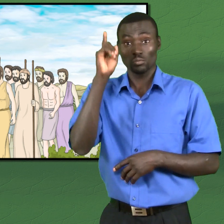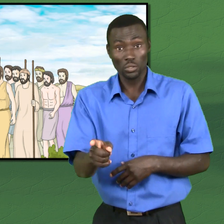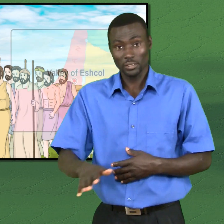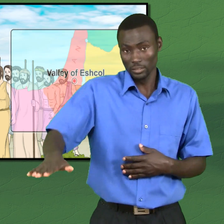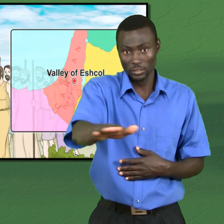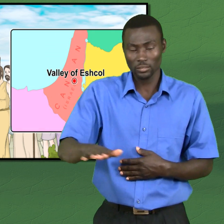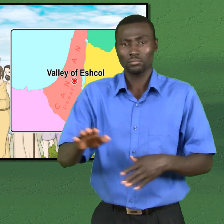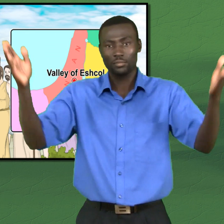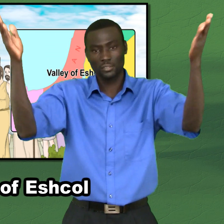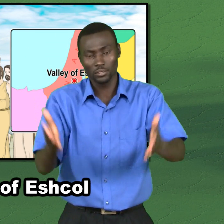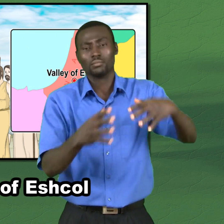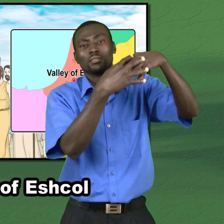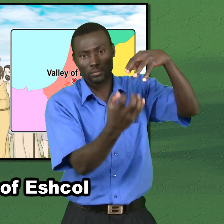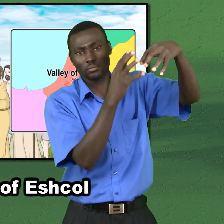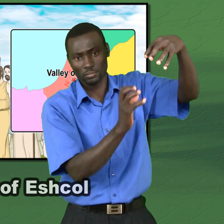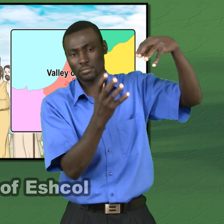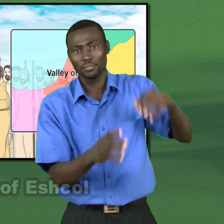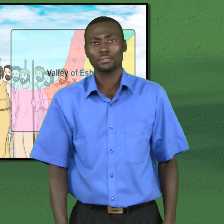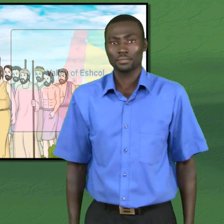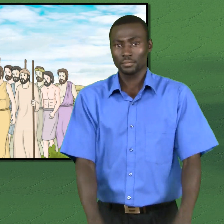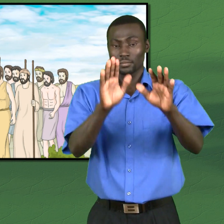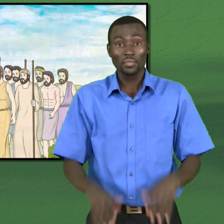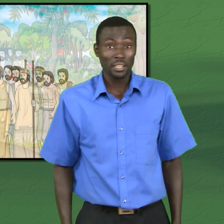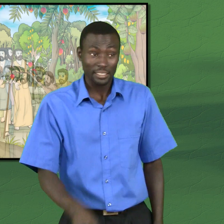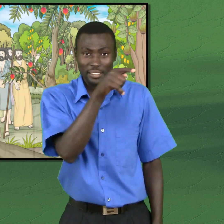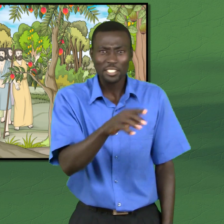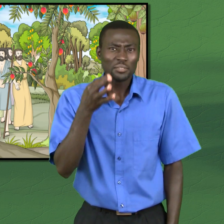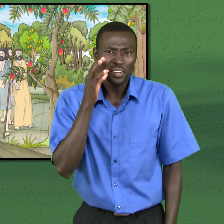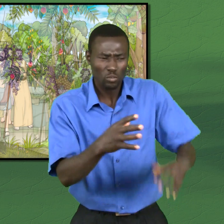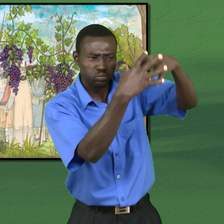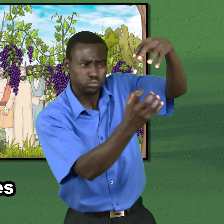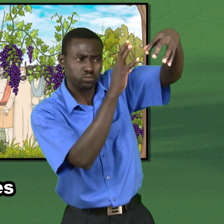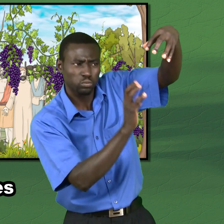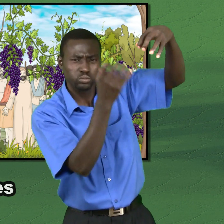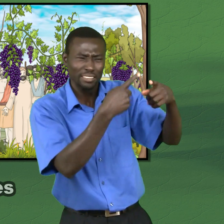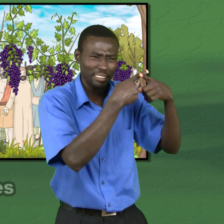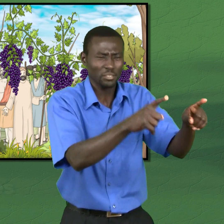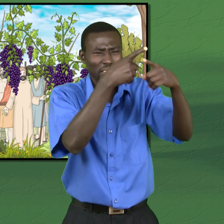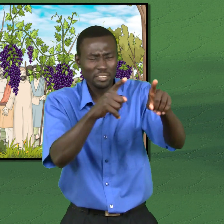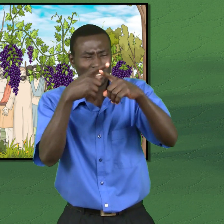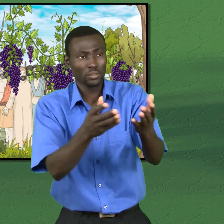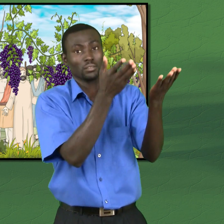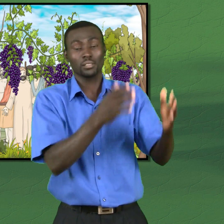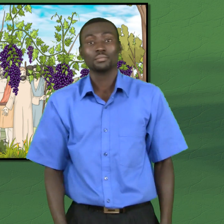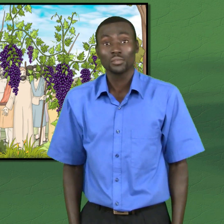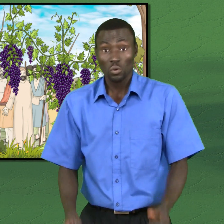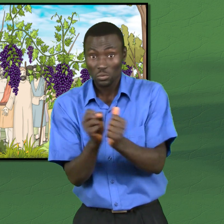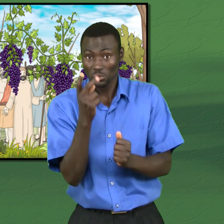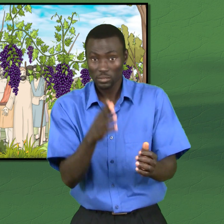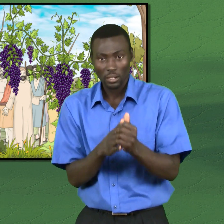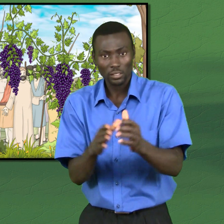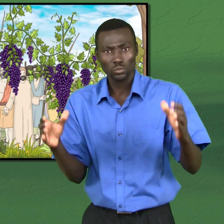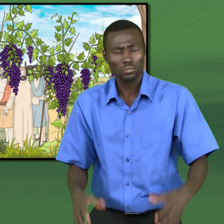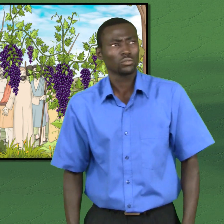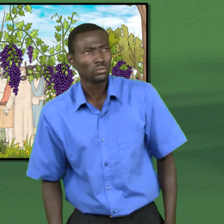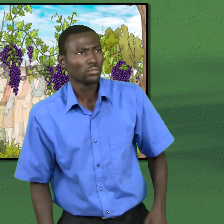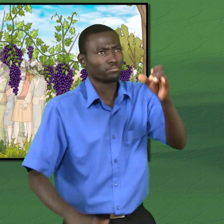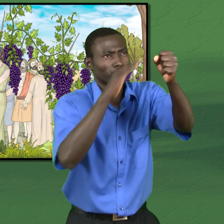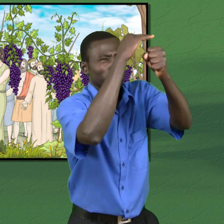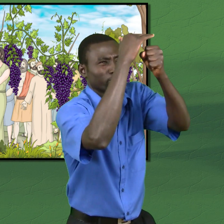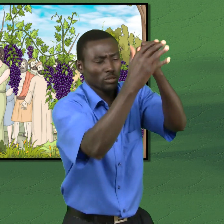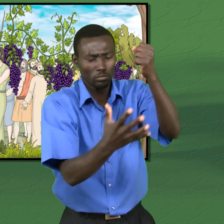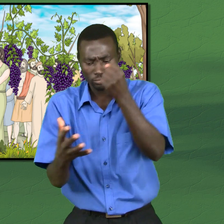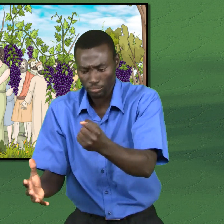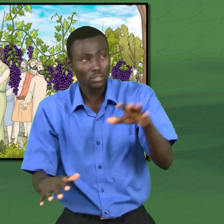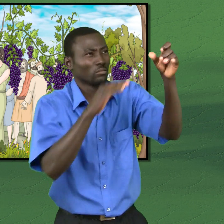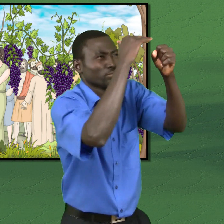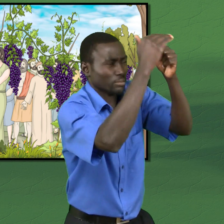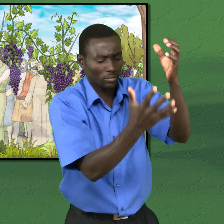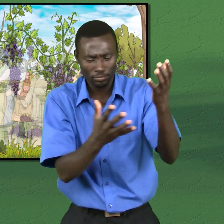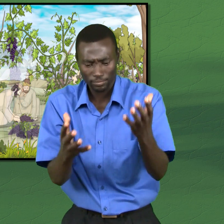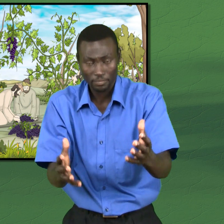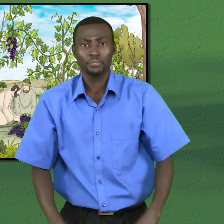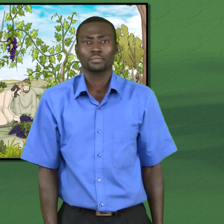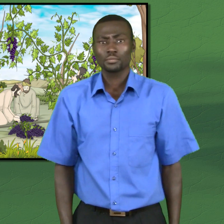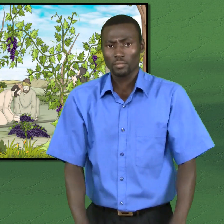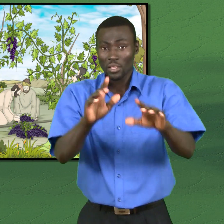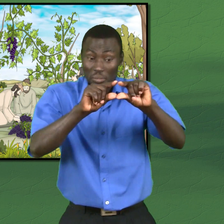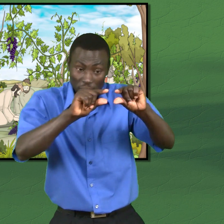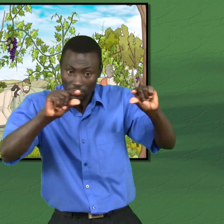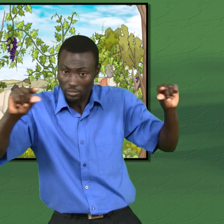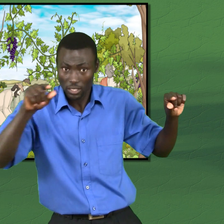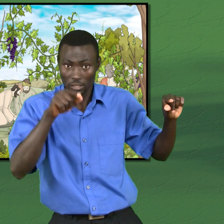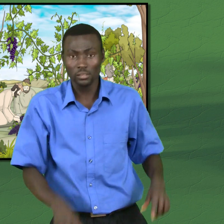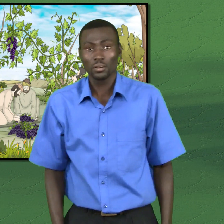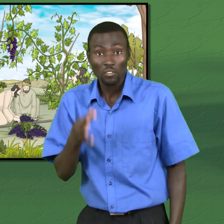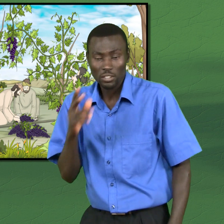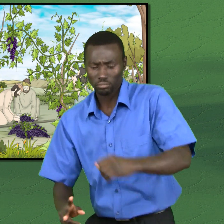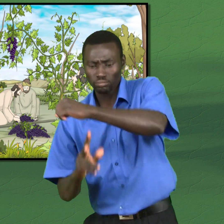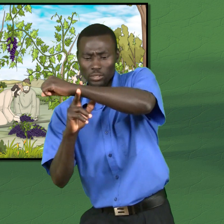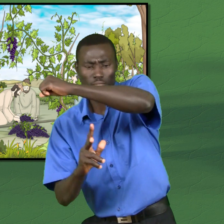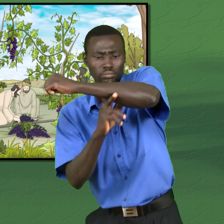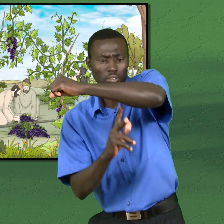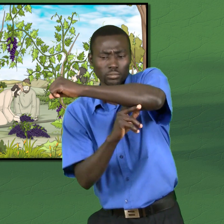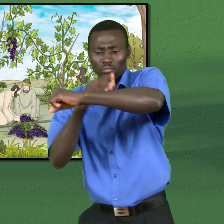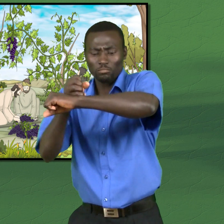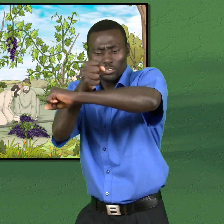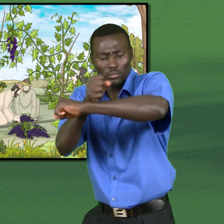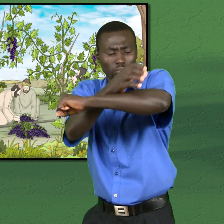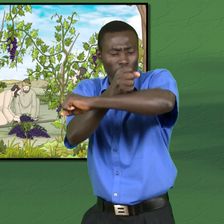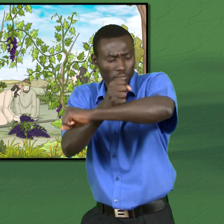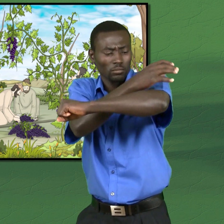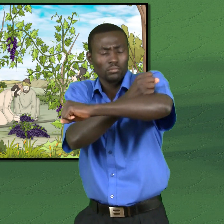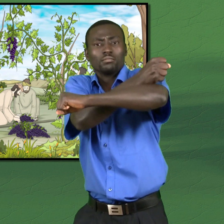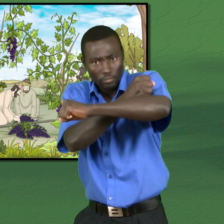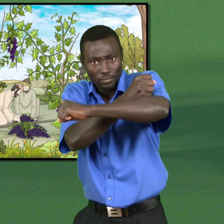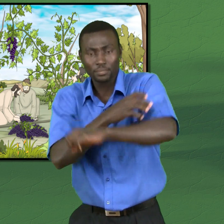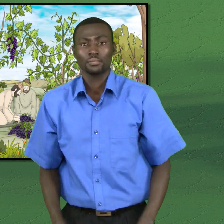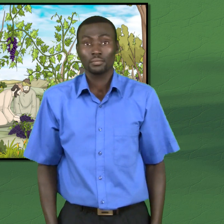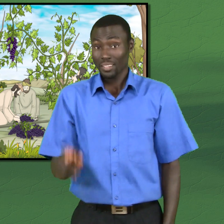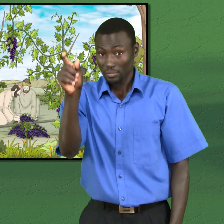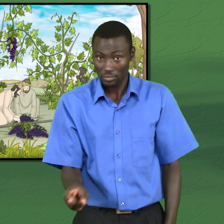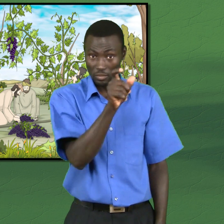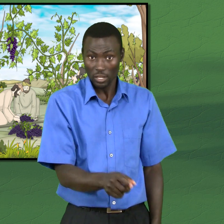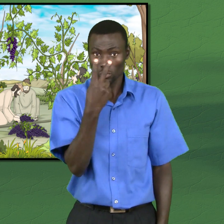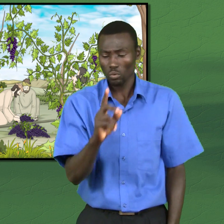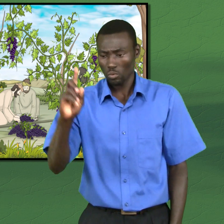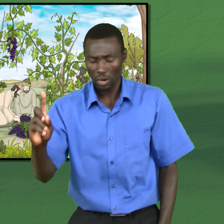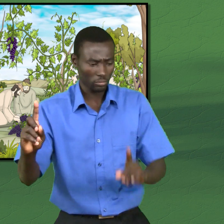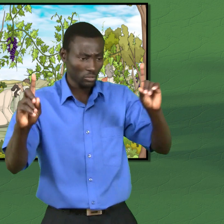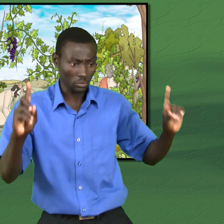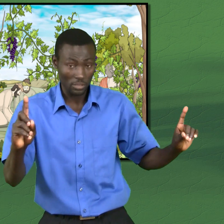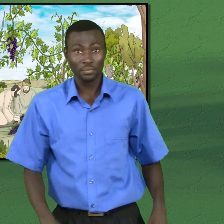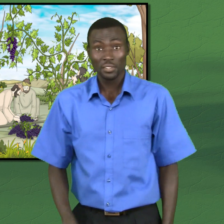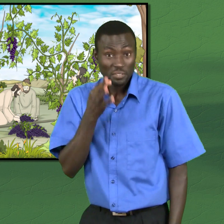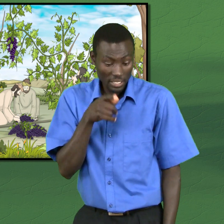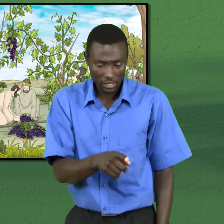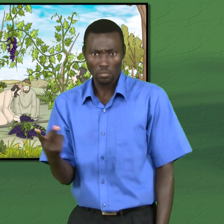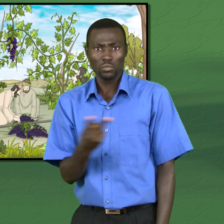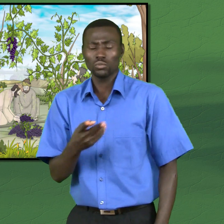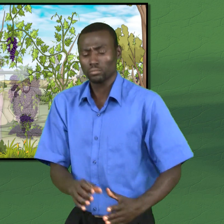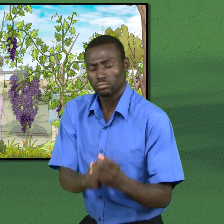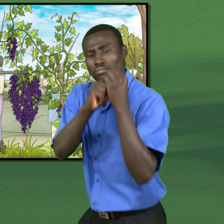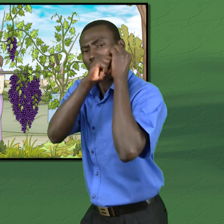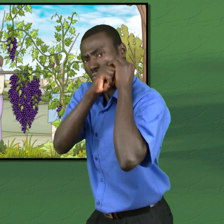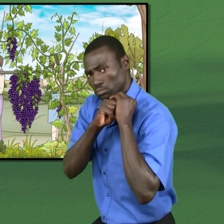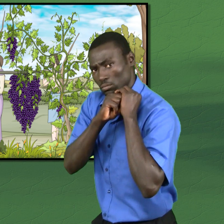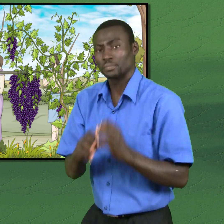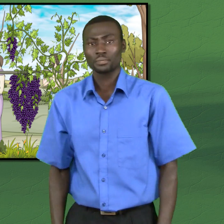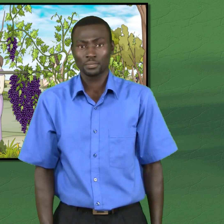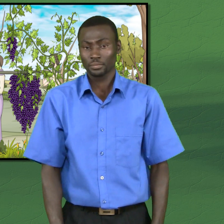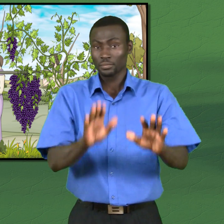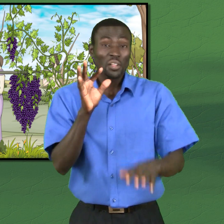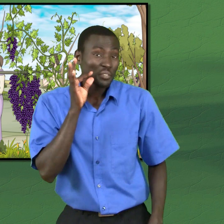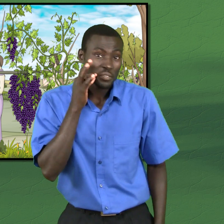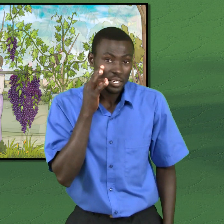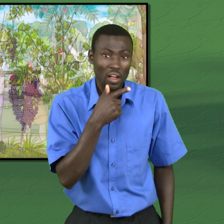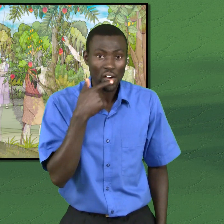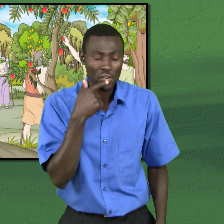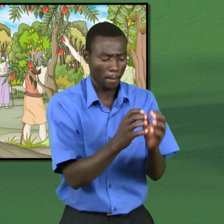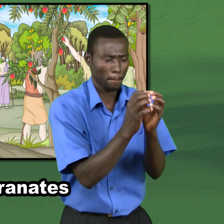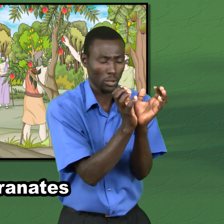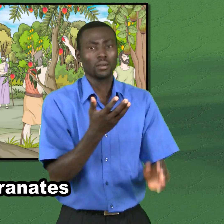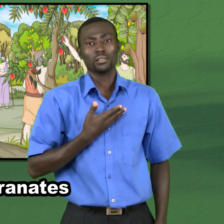When they came to the Valley of Eshcol, they cut down a branch with a single cluster of grapes, which they carried on a pole between two men.